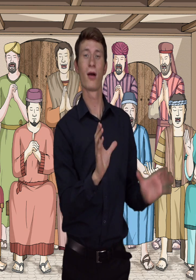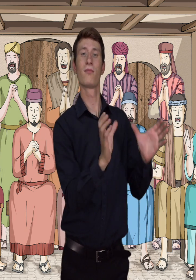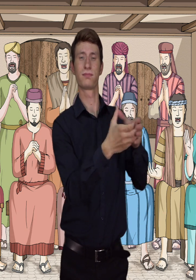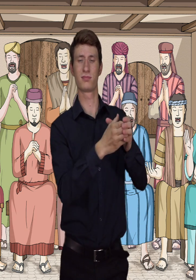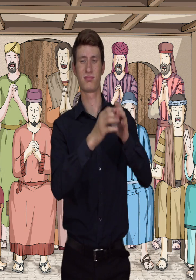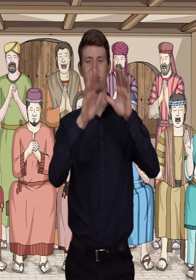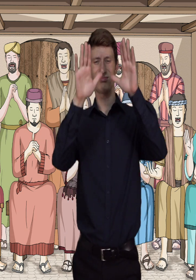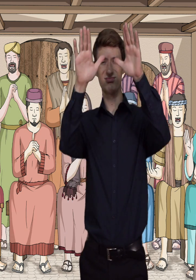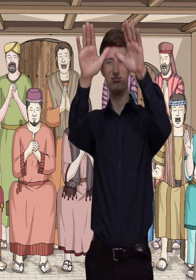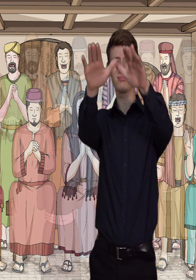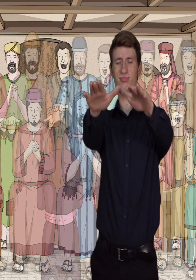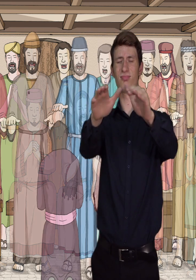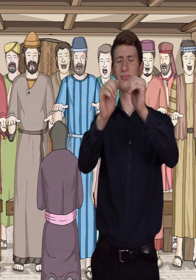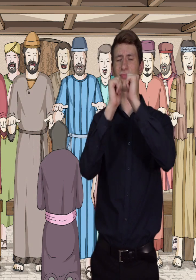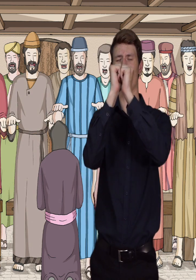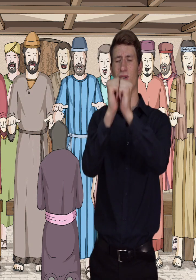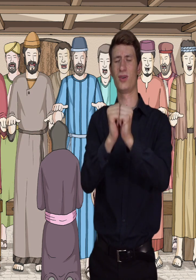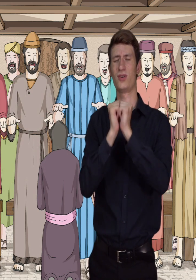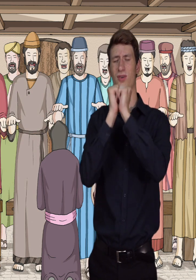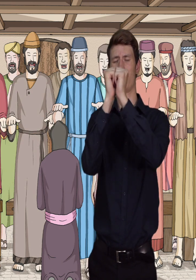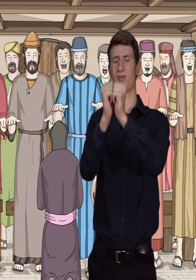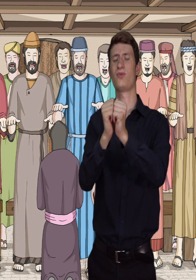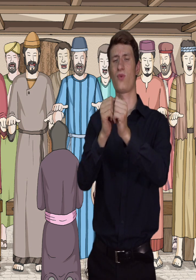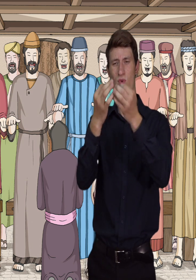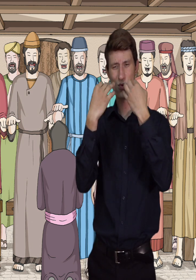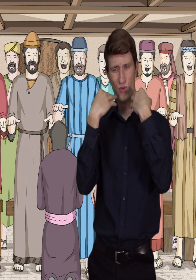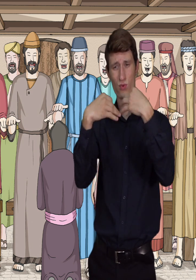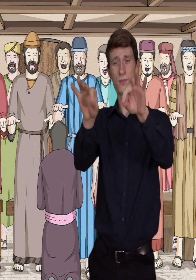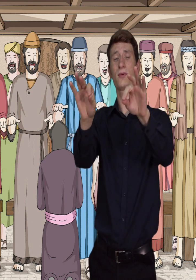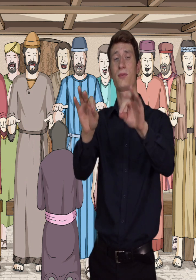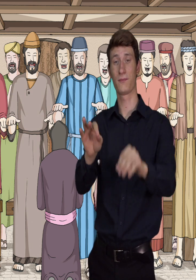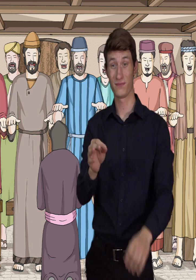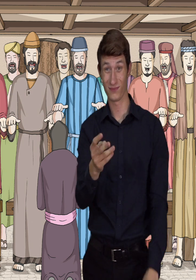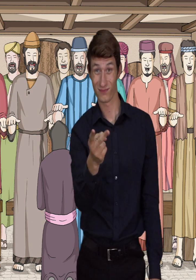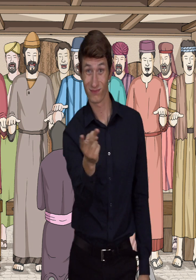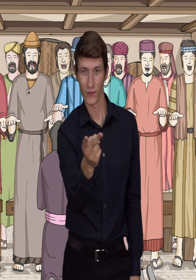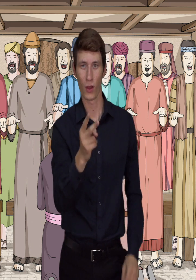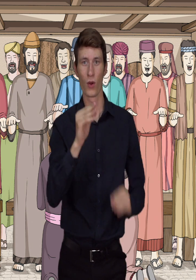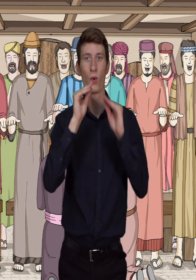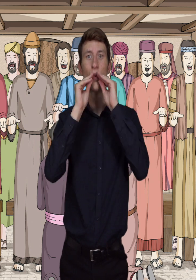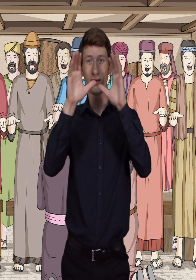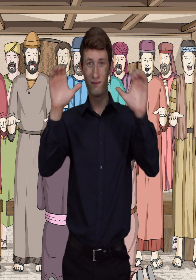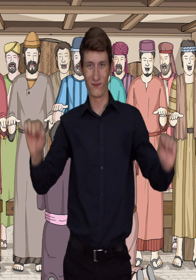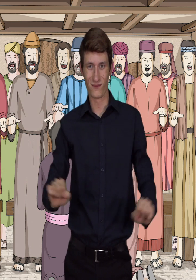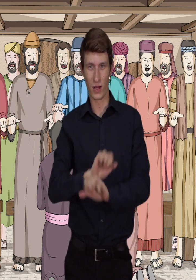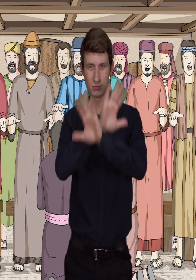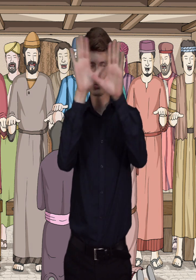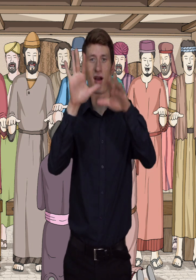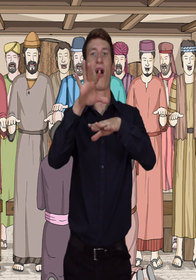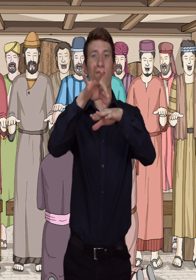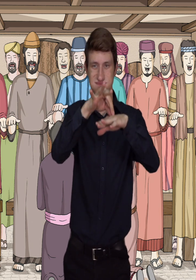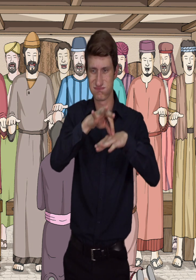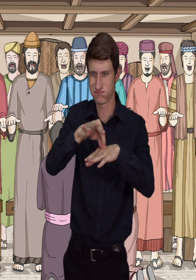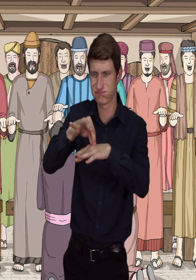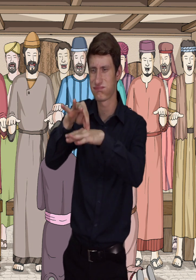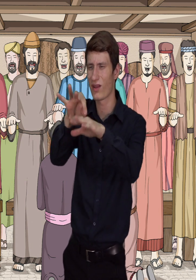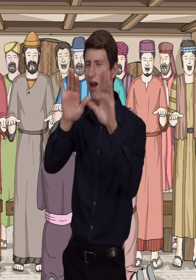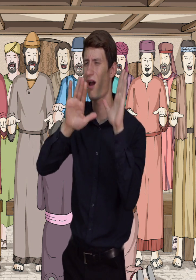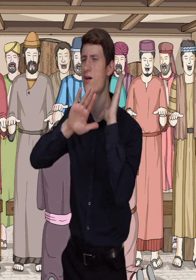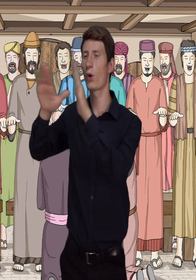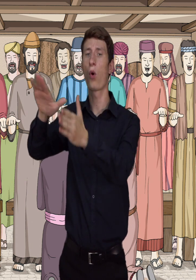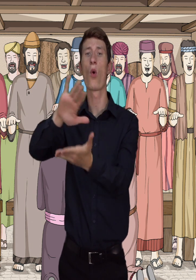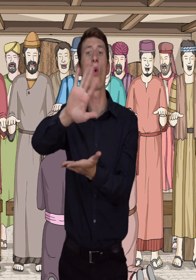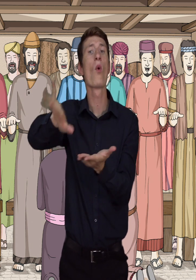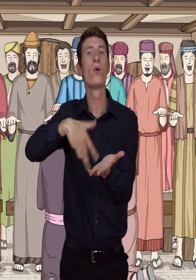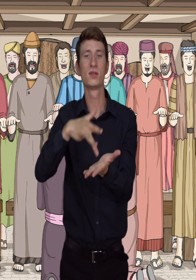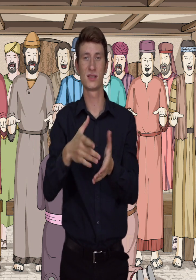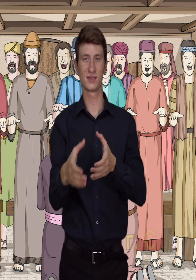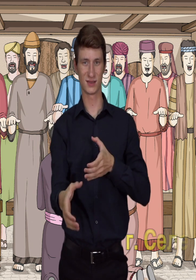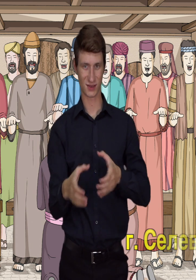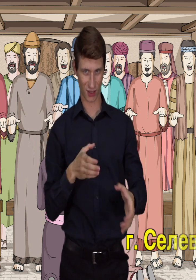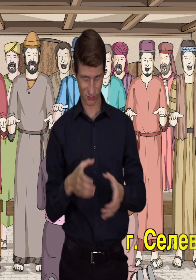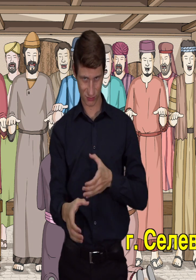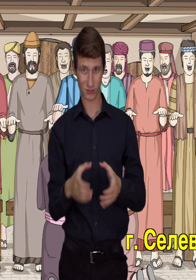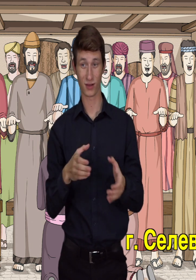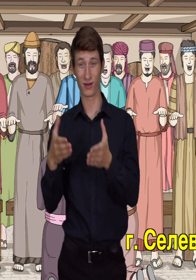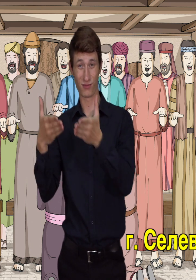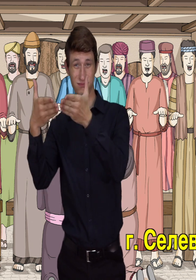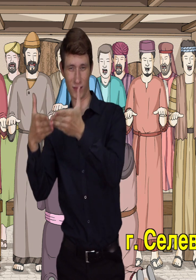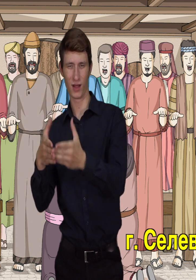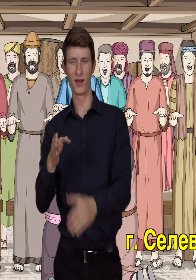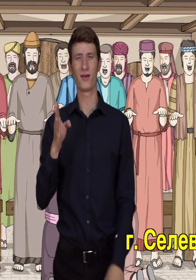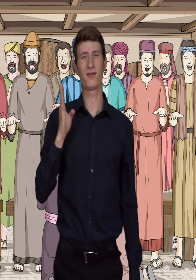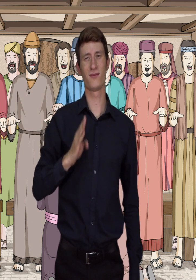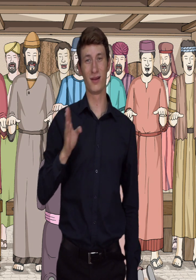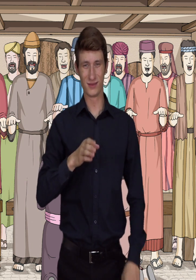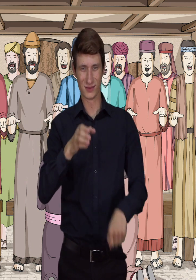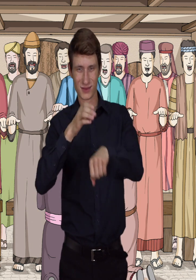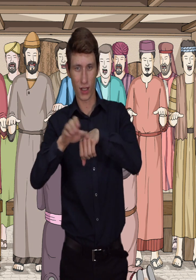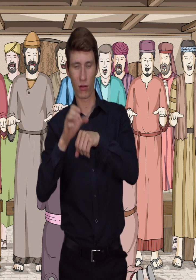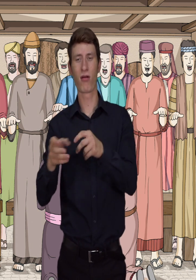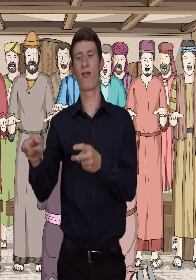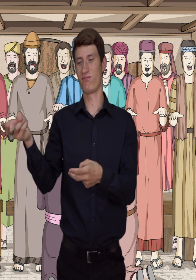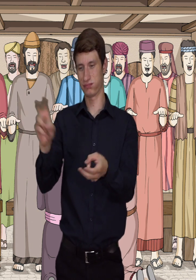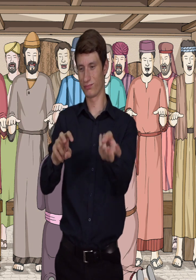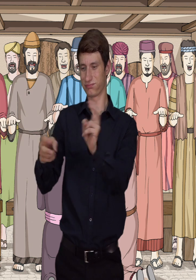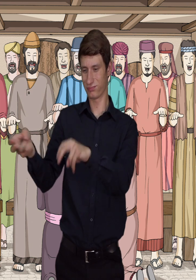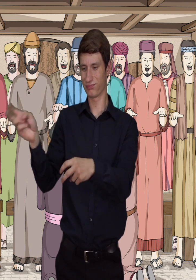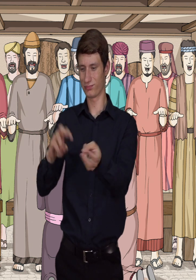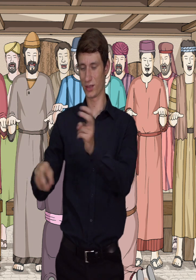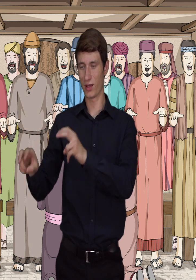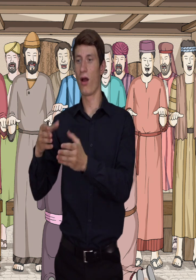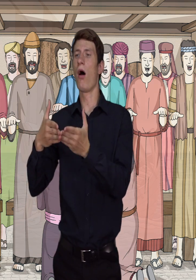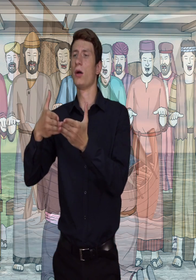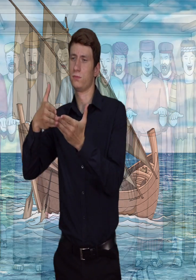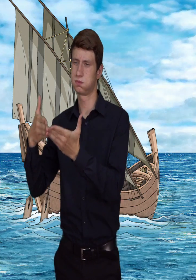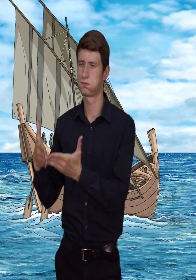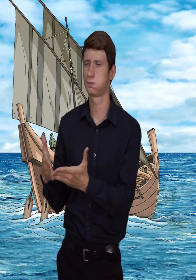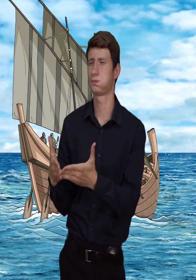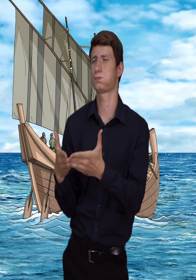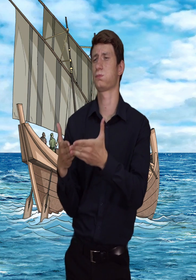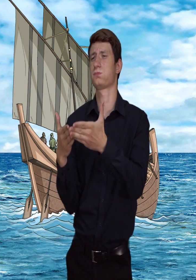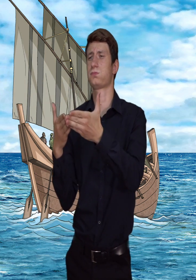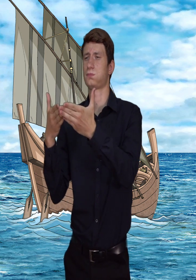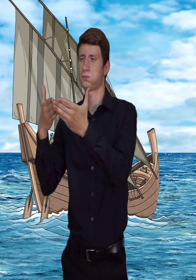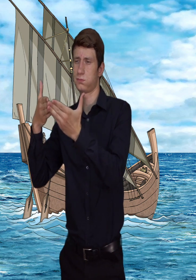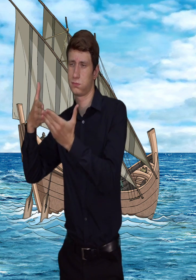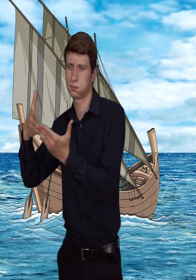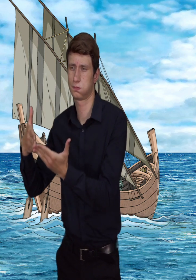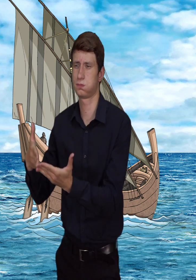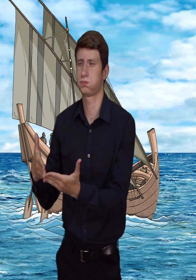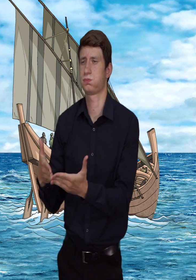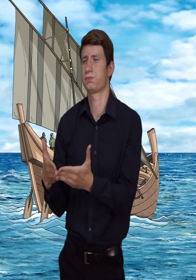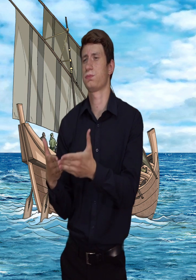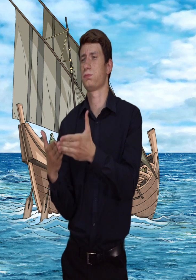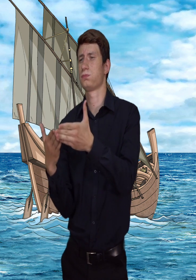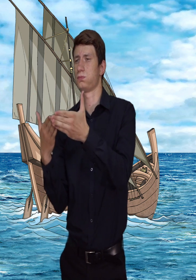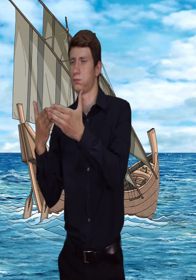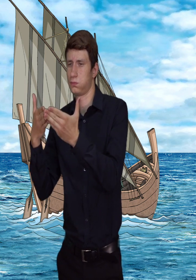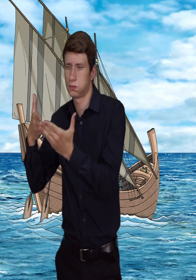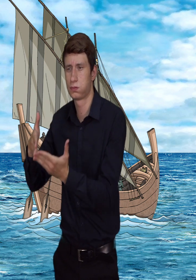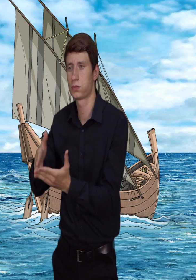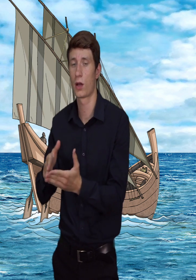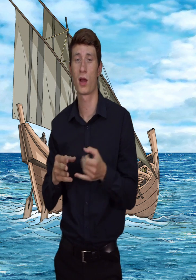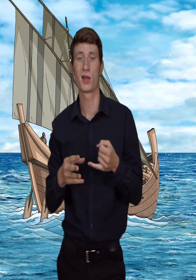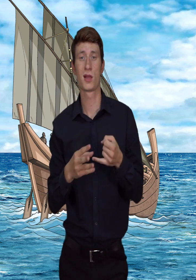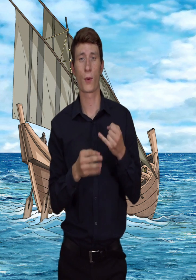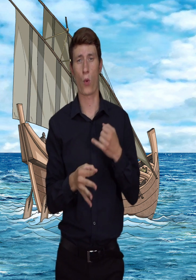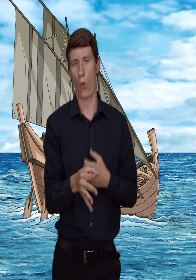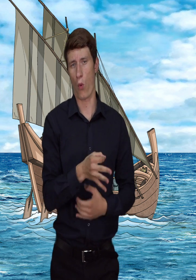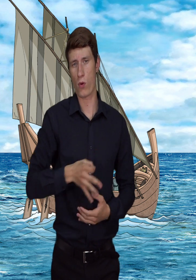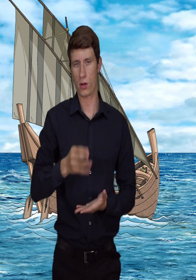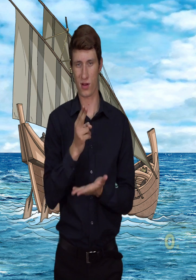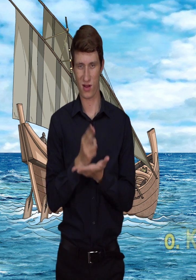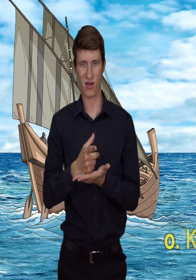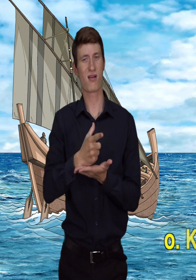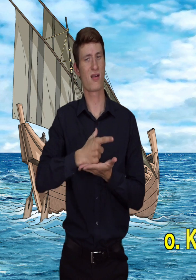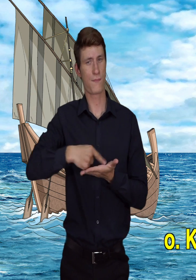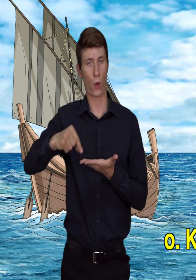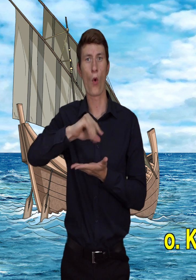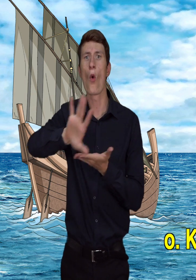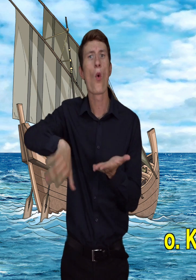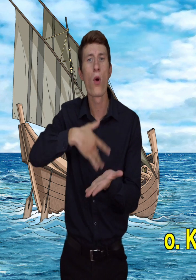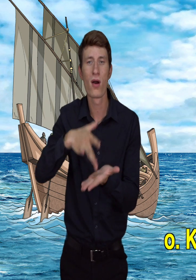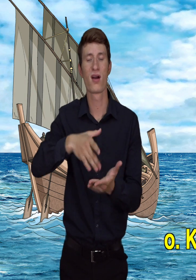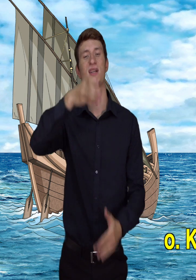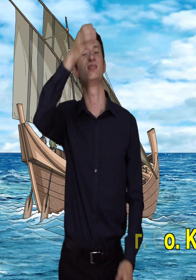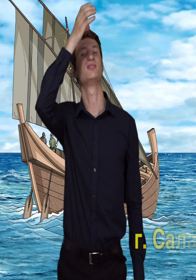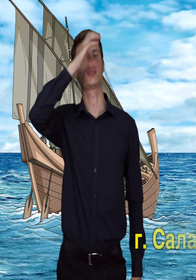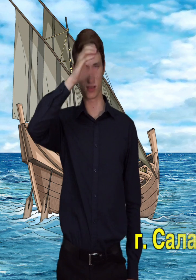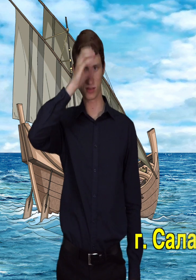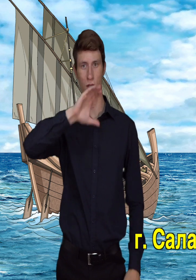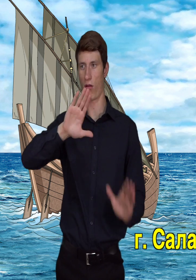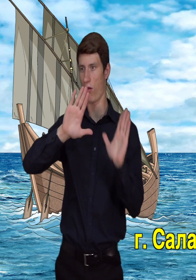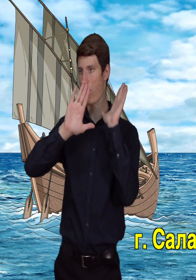And after they had fasted and prayed, they laid their hands on them and sent them off. So Barnabas and Saul, sent forth by the Holy Spirit, went down to Seleucia and sailed from there to Cyprus.